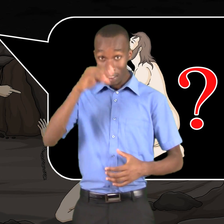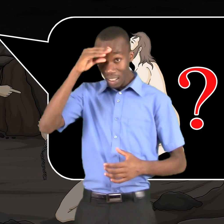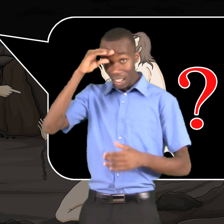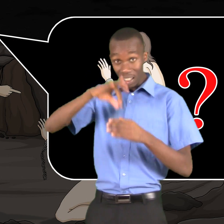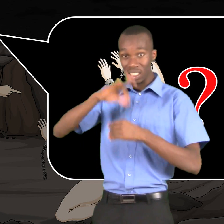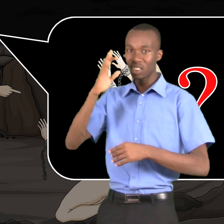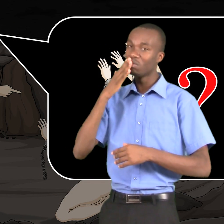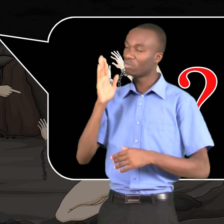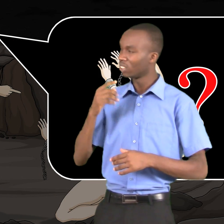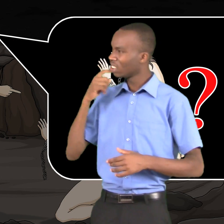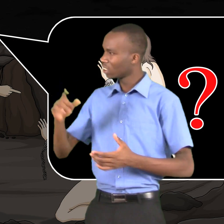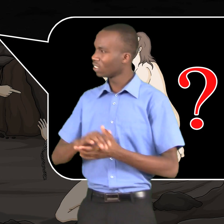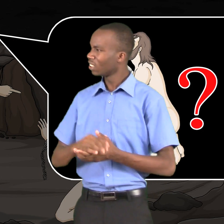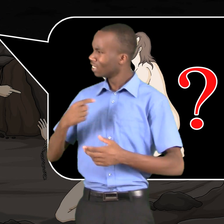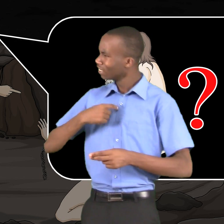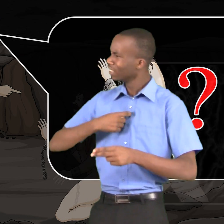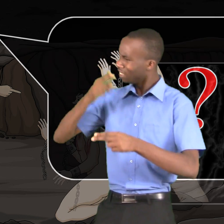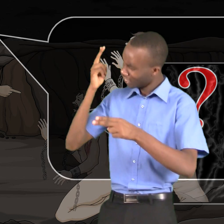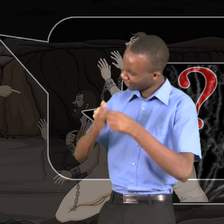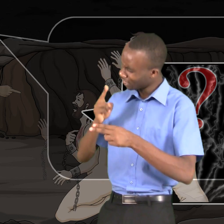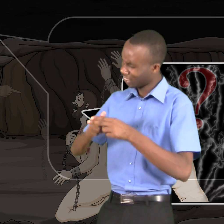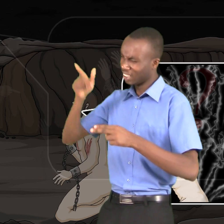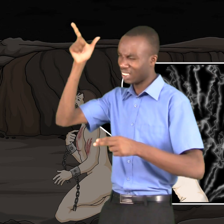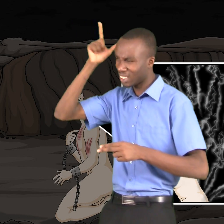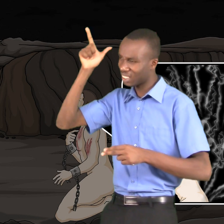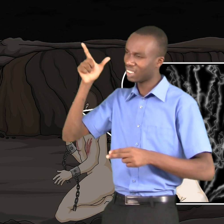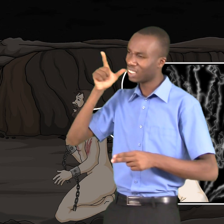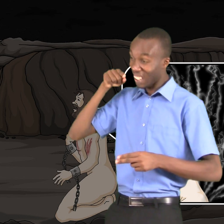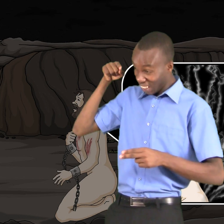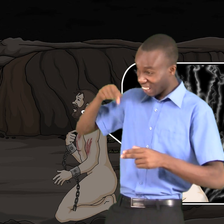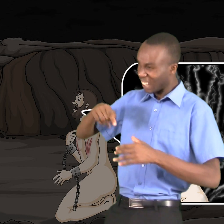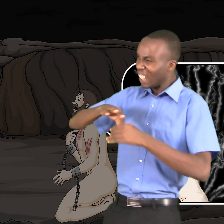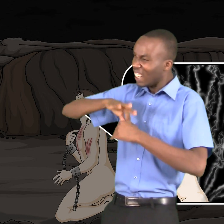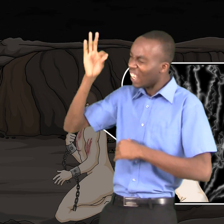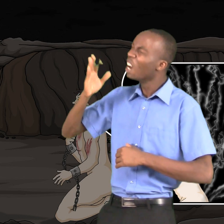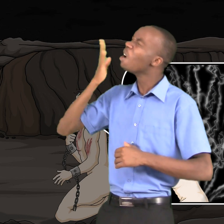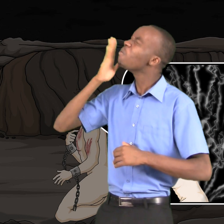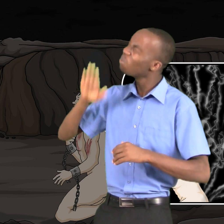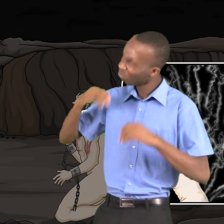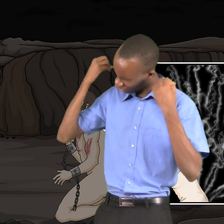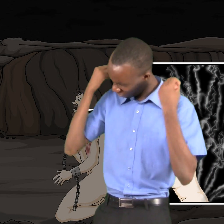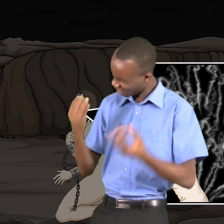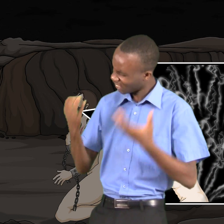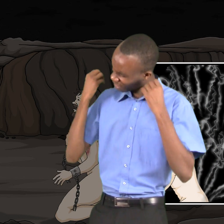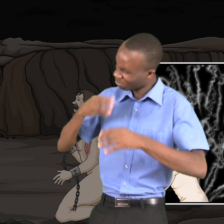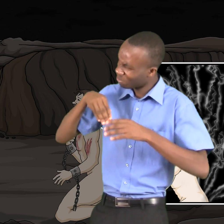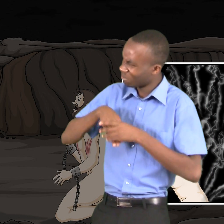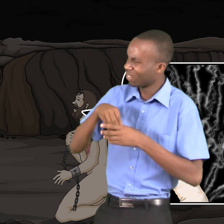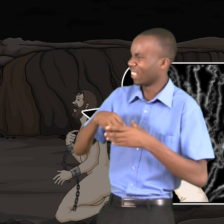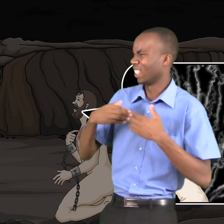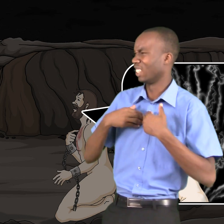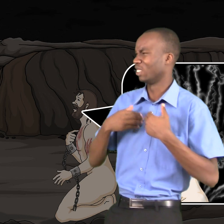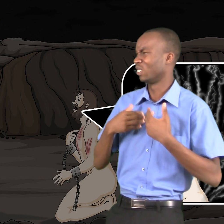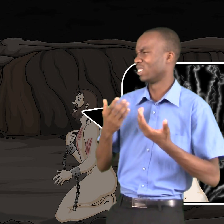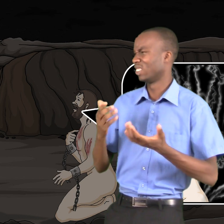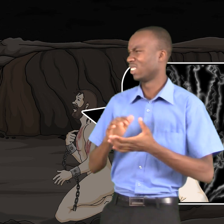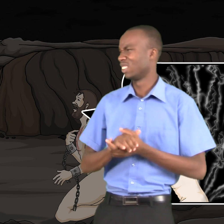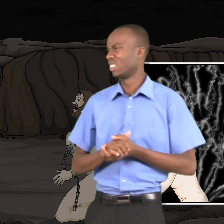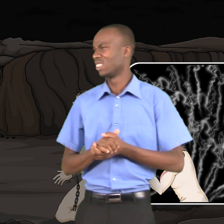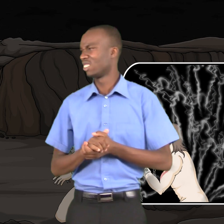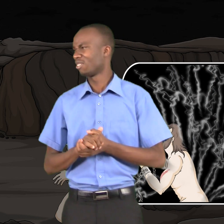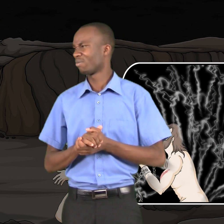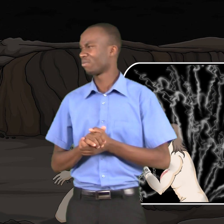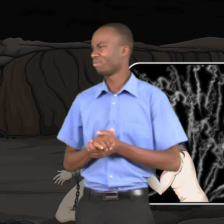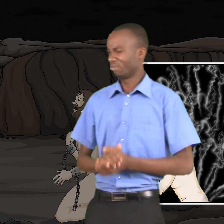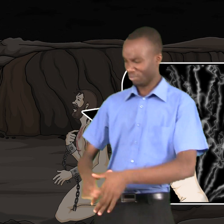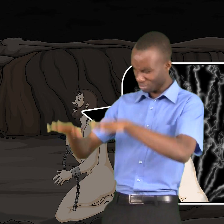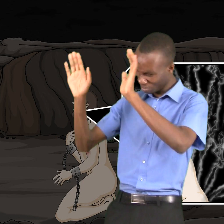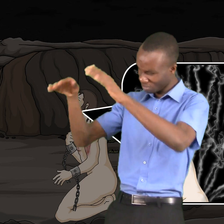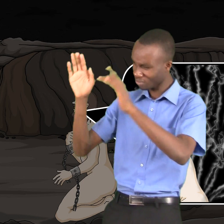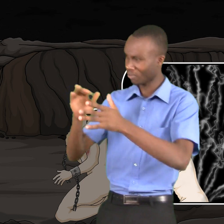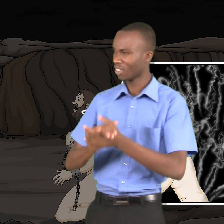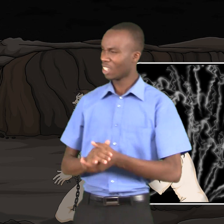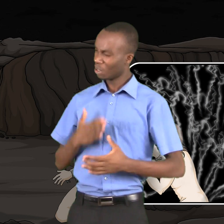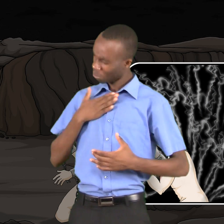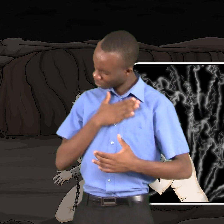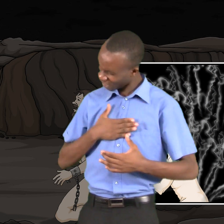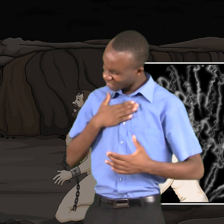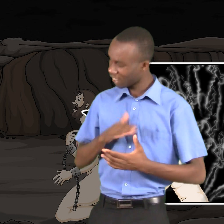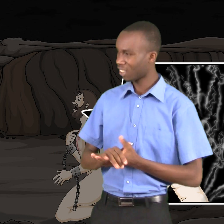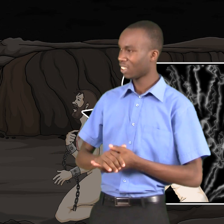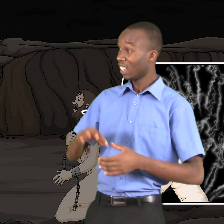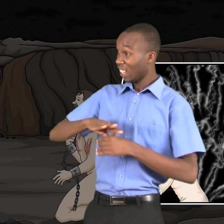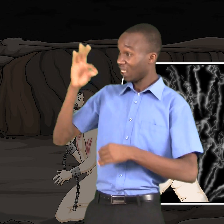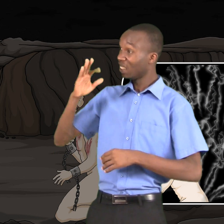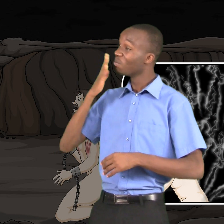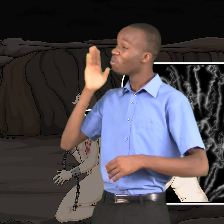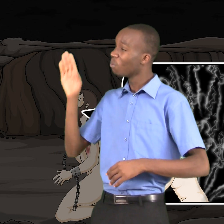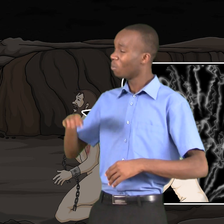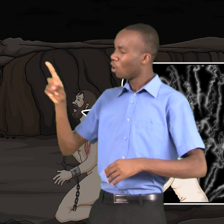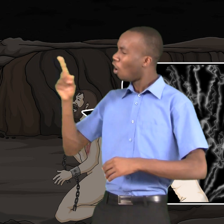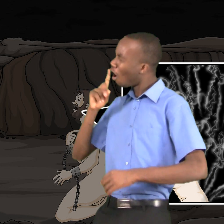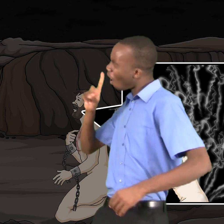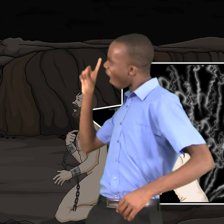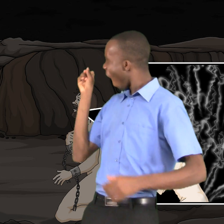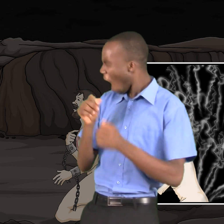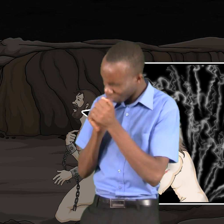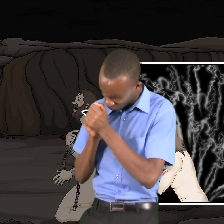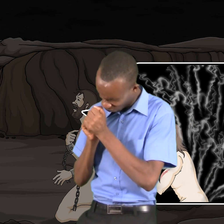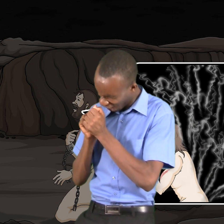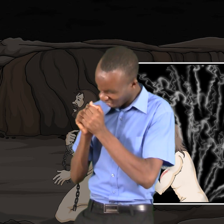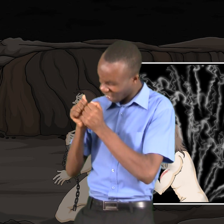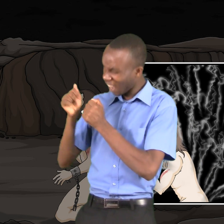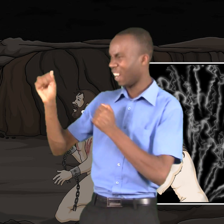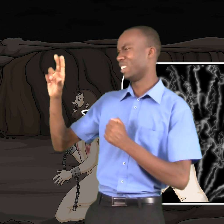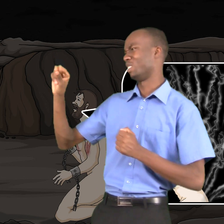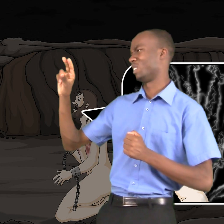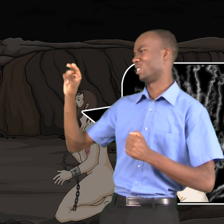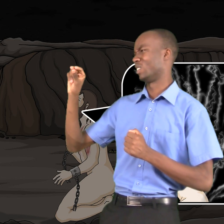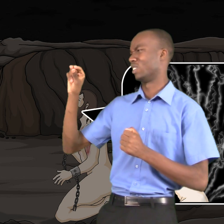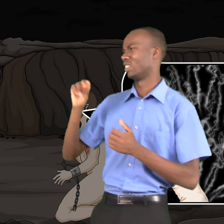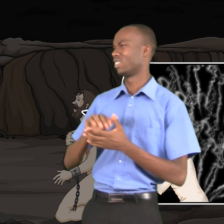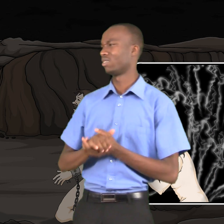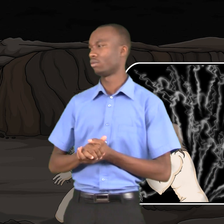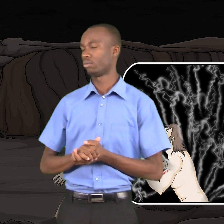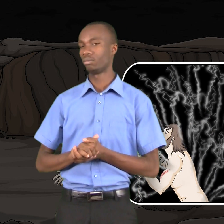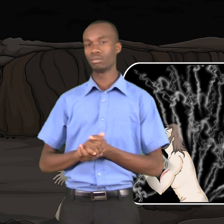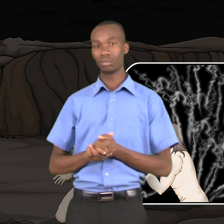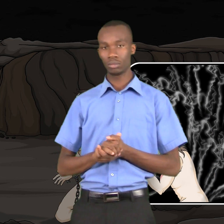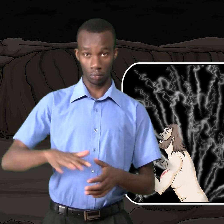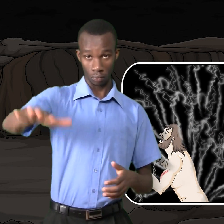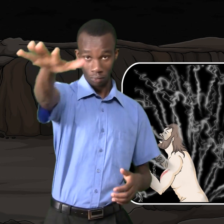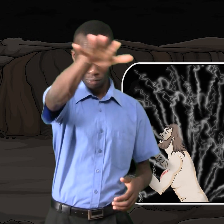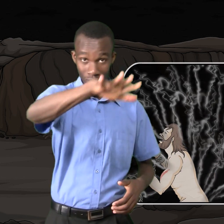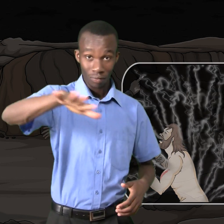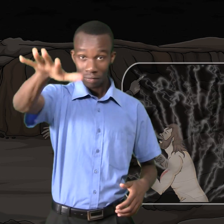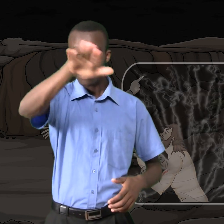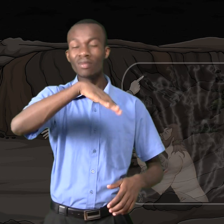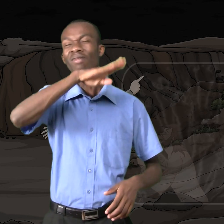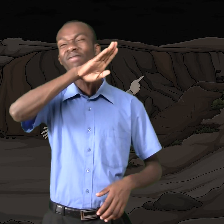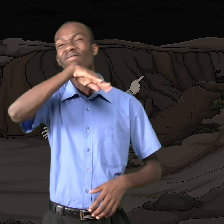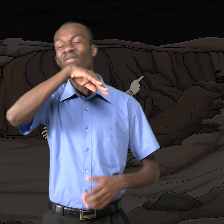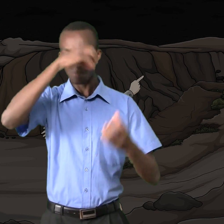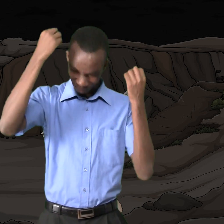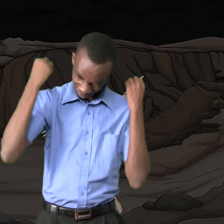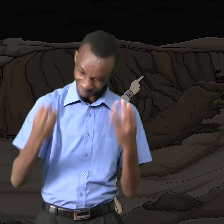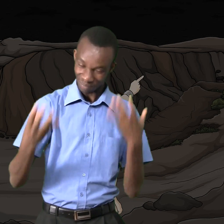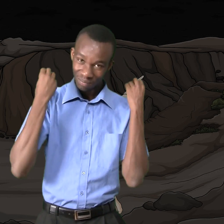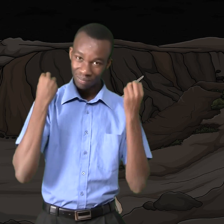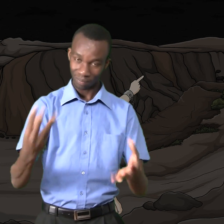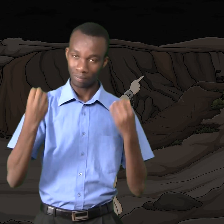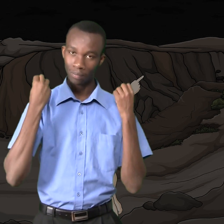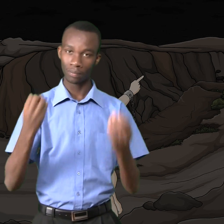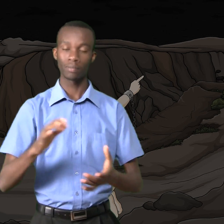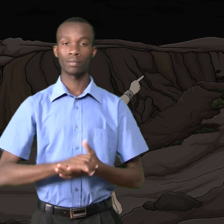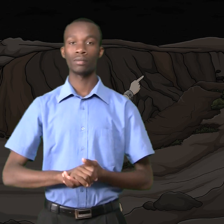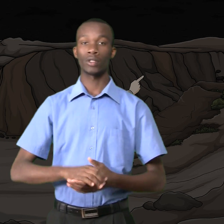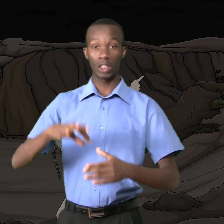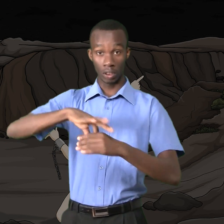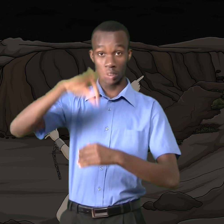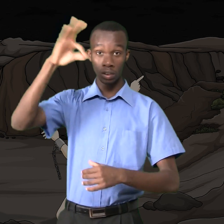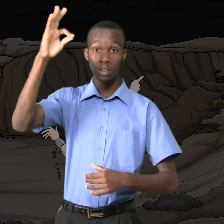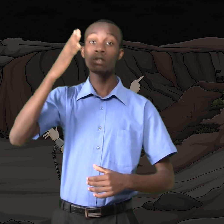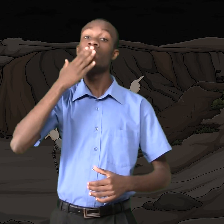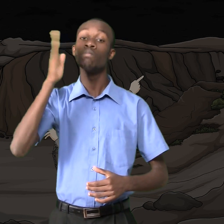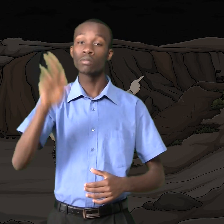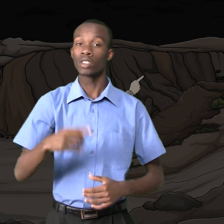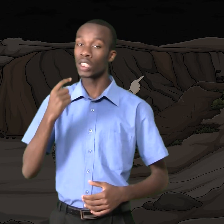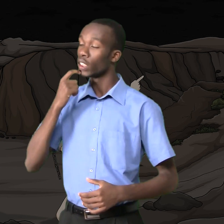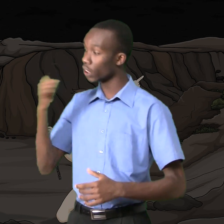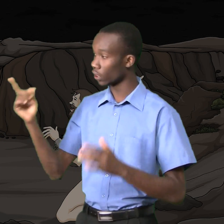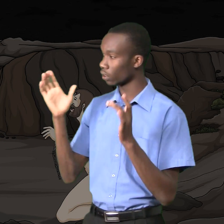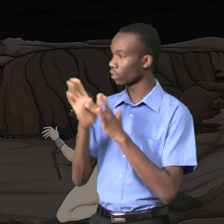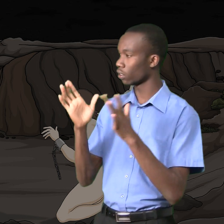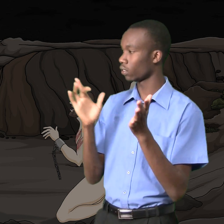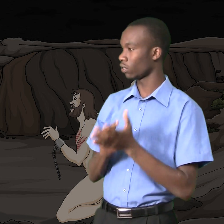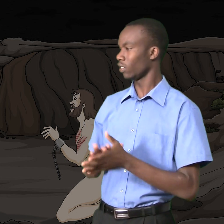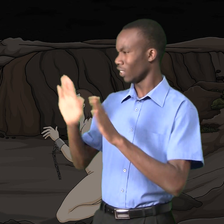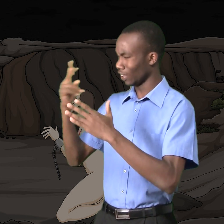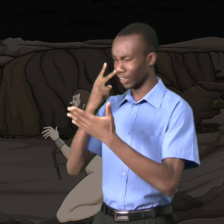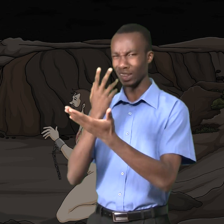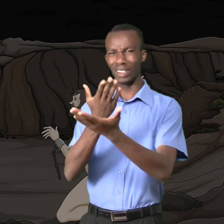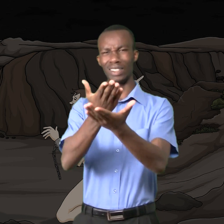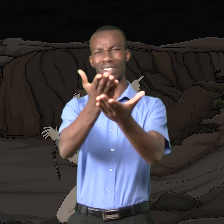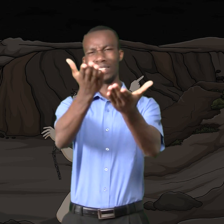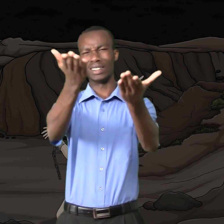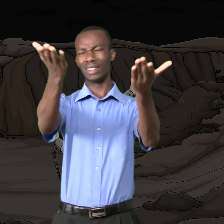“My name is Legion,” he replied, “for we are many.” And he begged Jesus repeatedly not to send them out of that region.